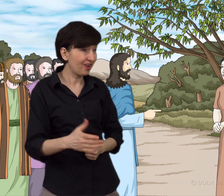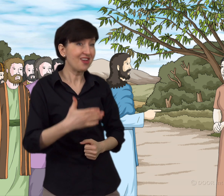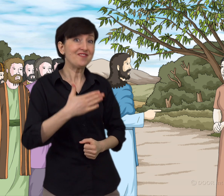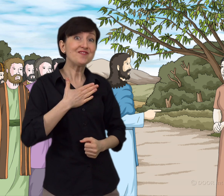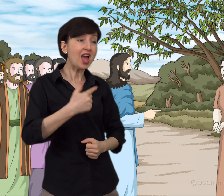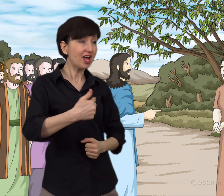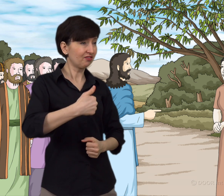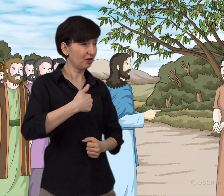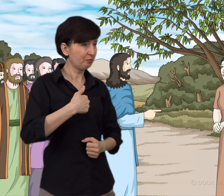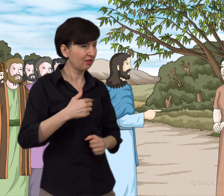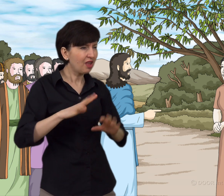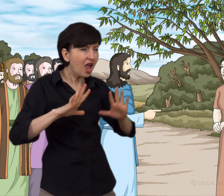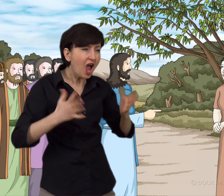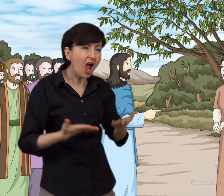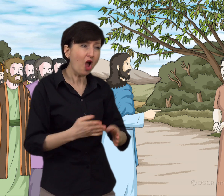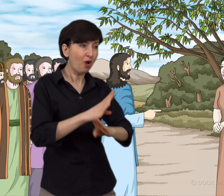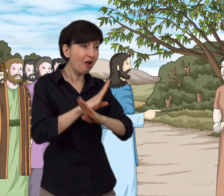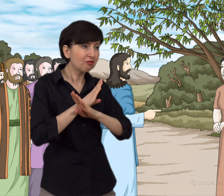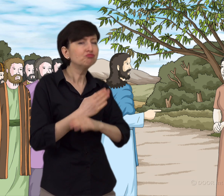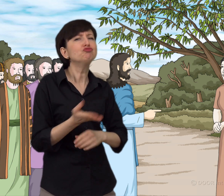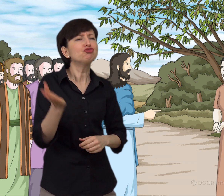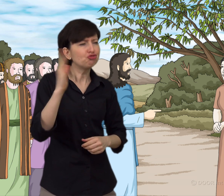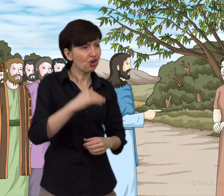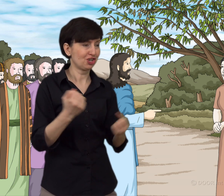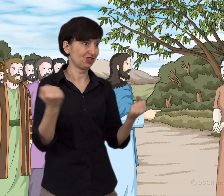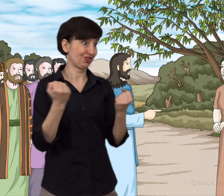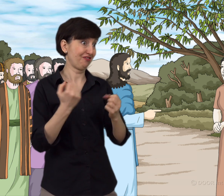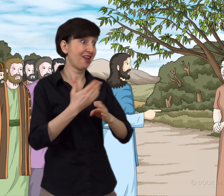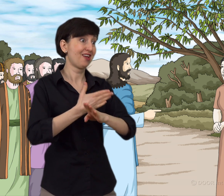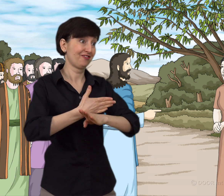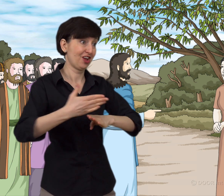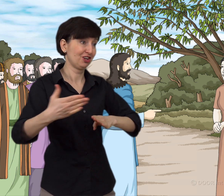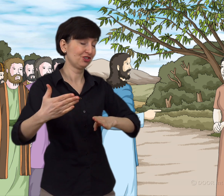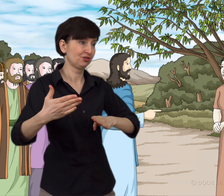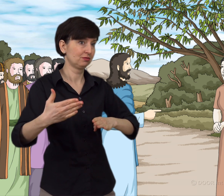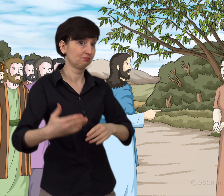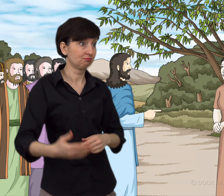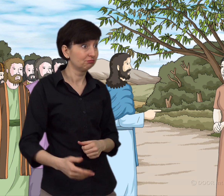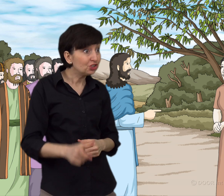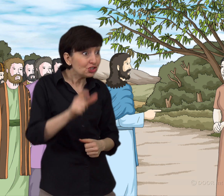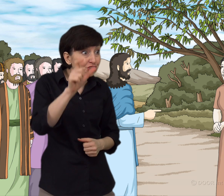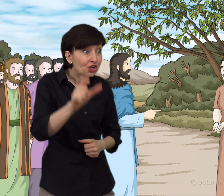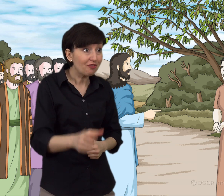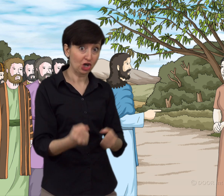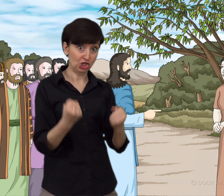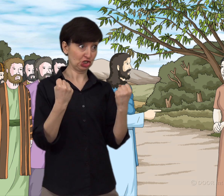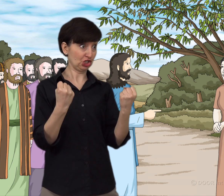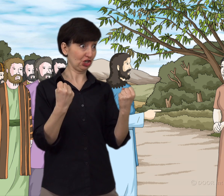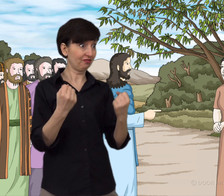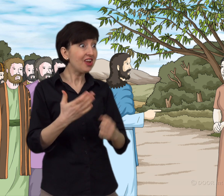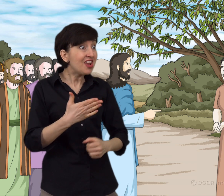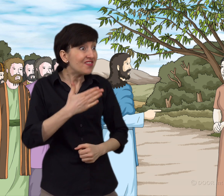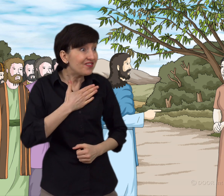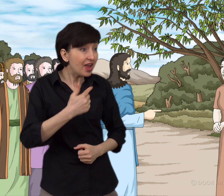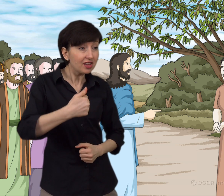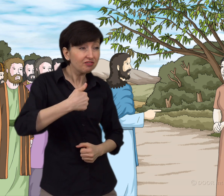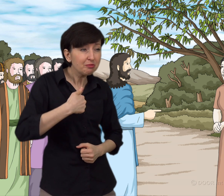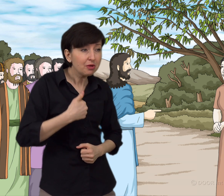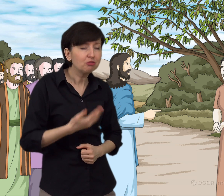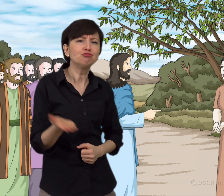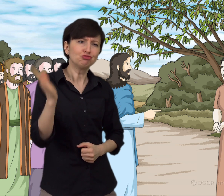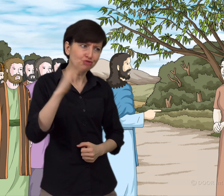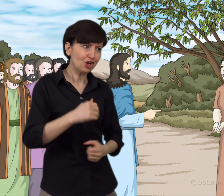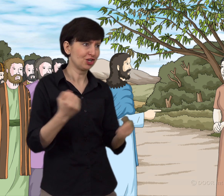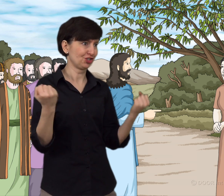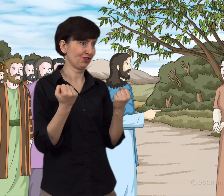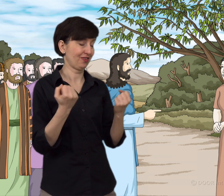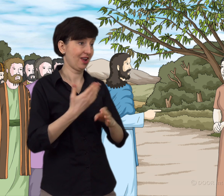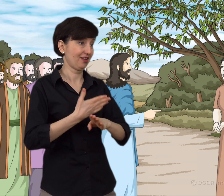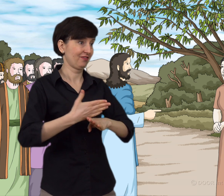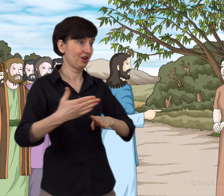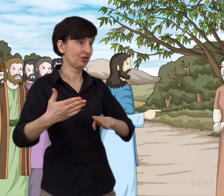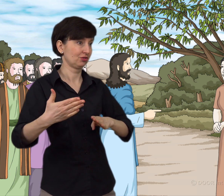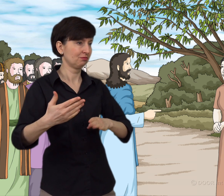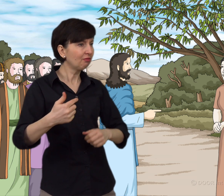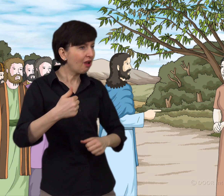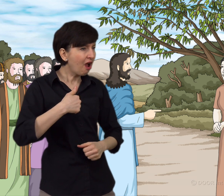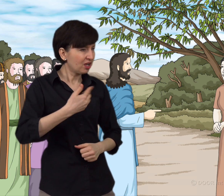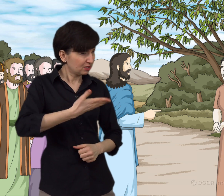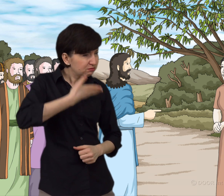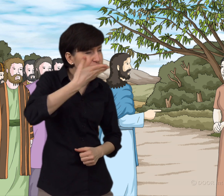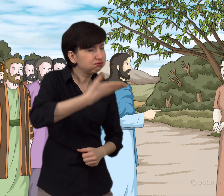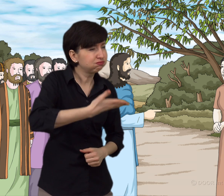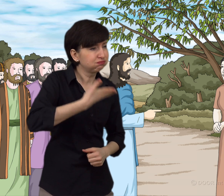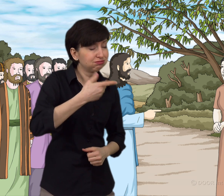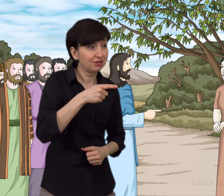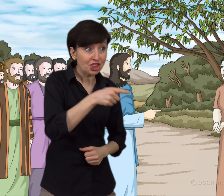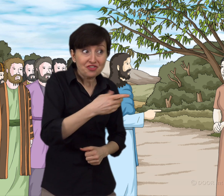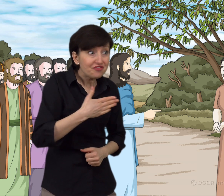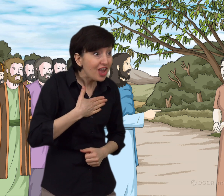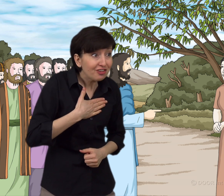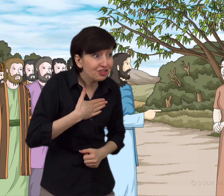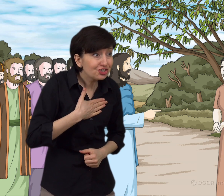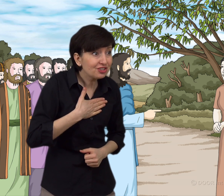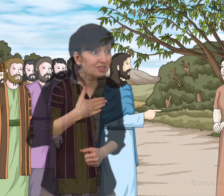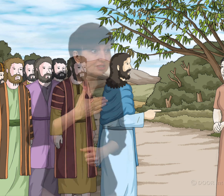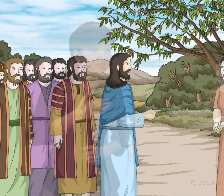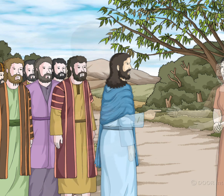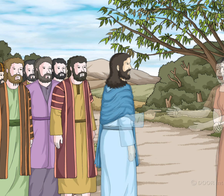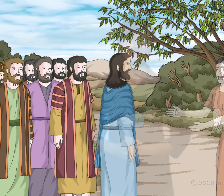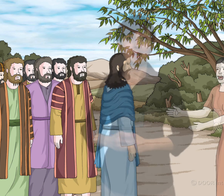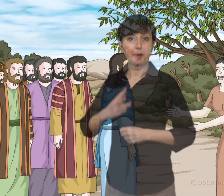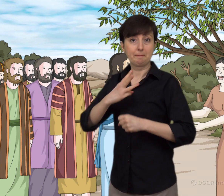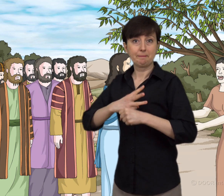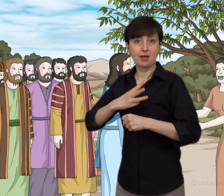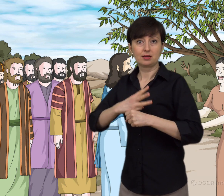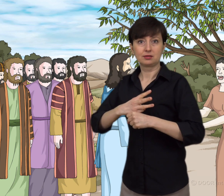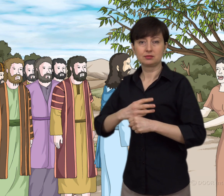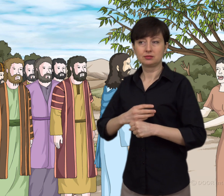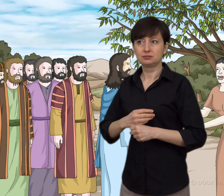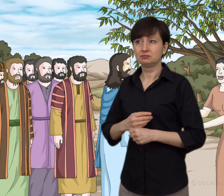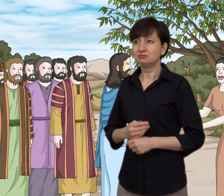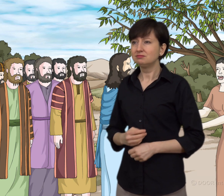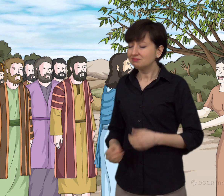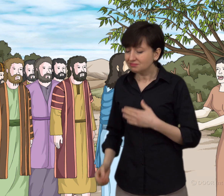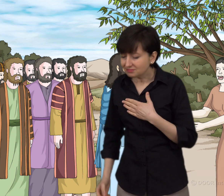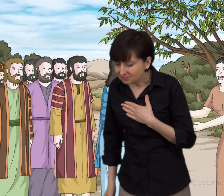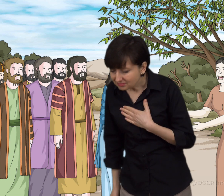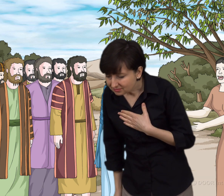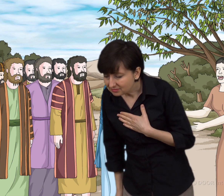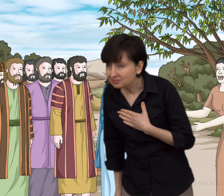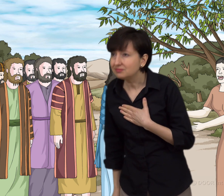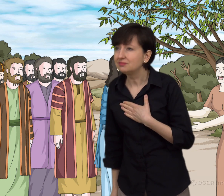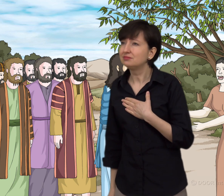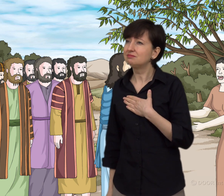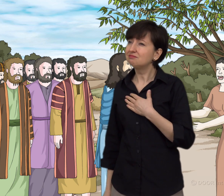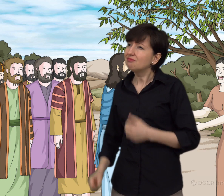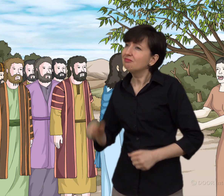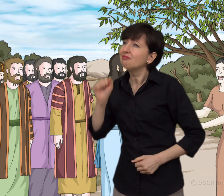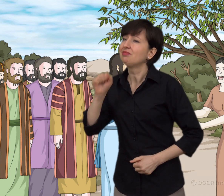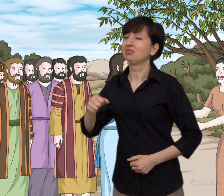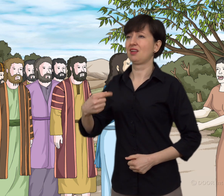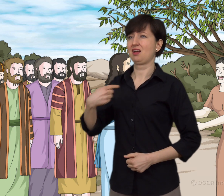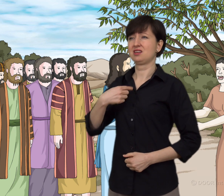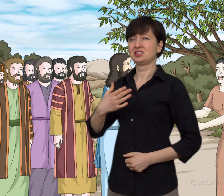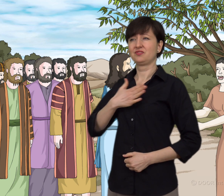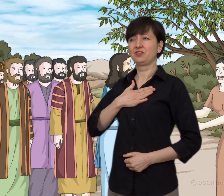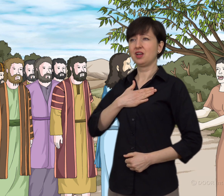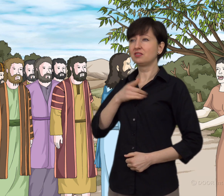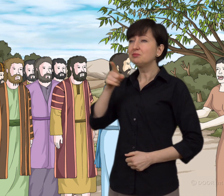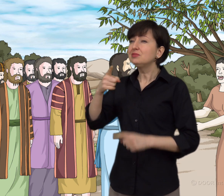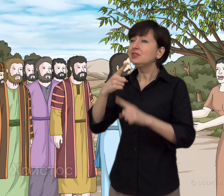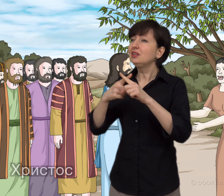And everyone who lives and believes in Me will never die. Do you believe this?”